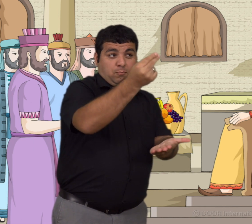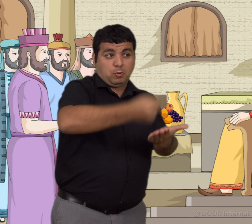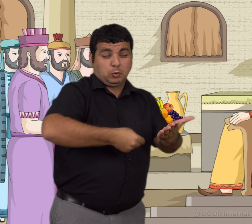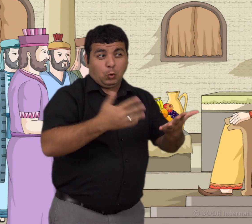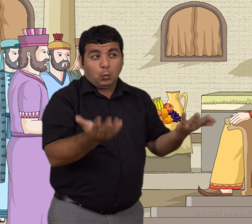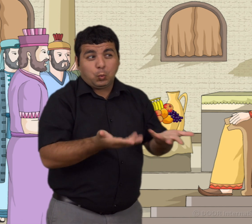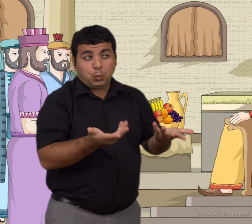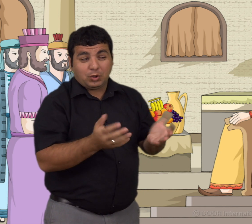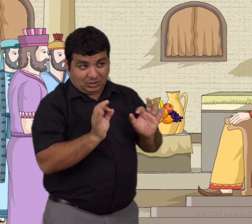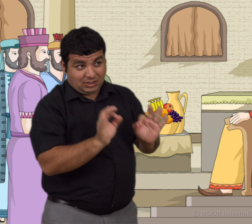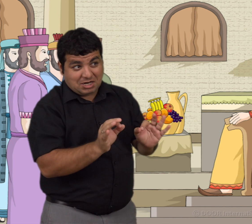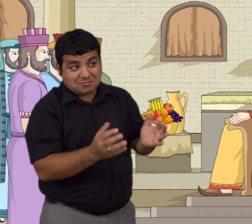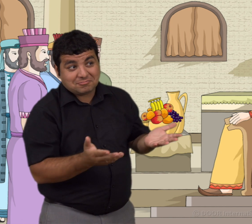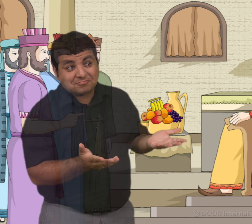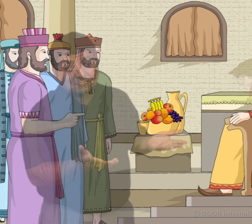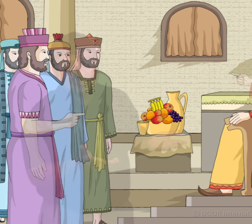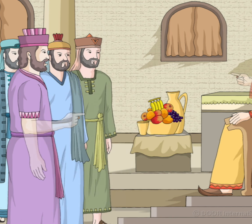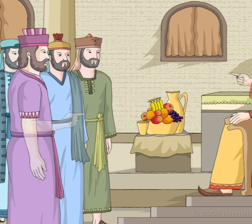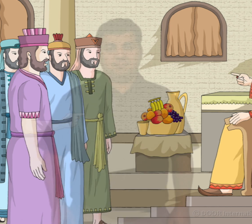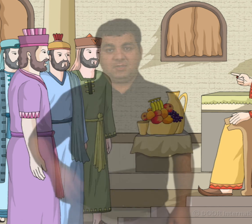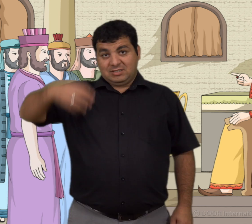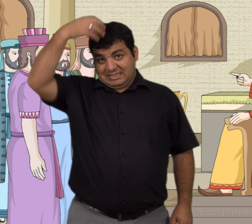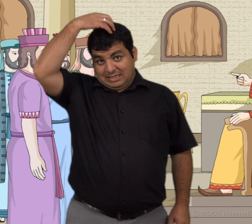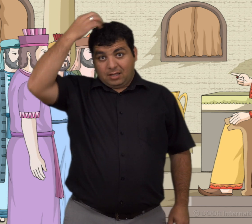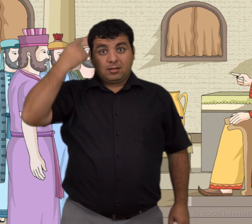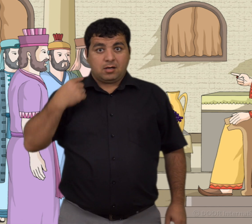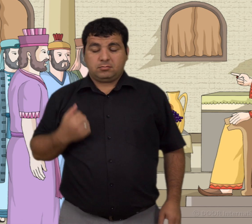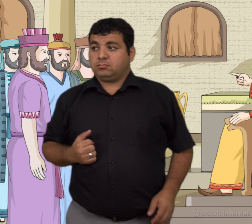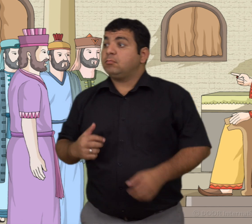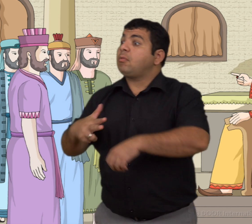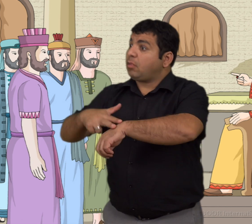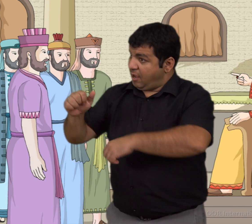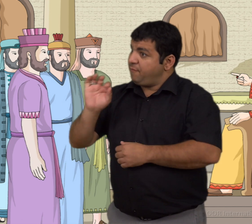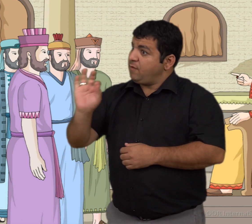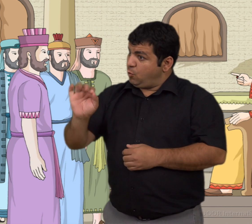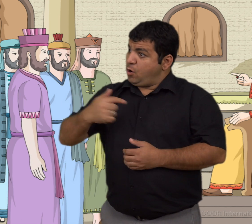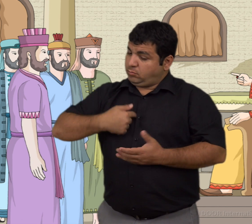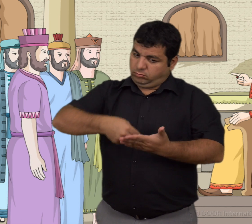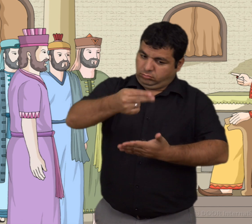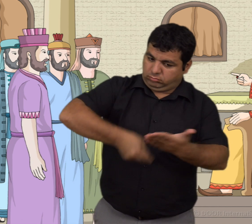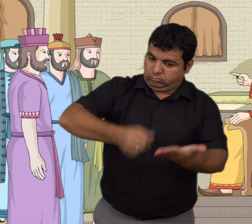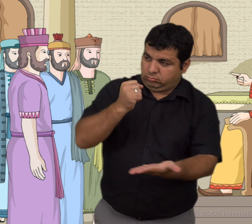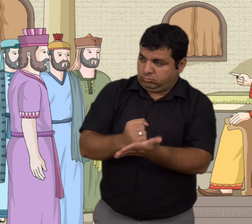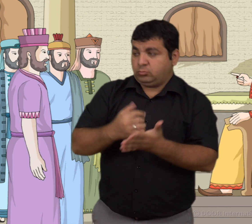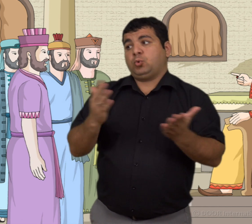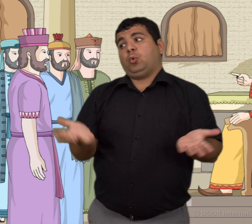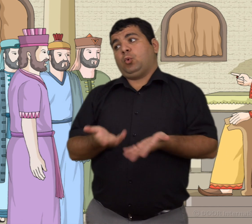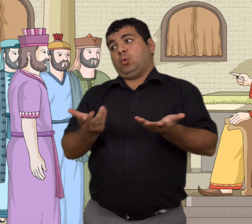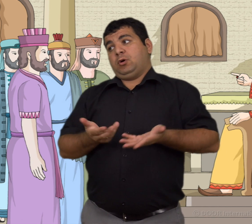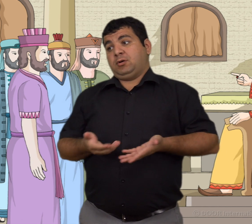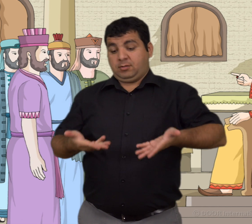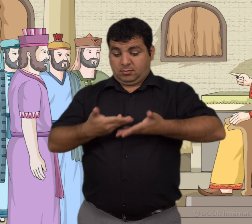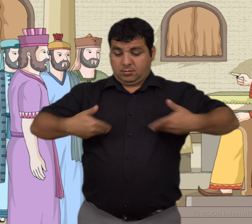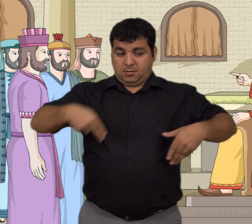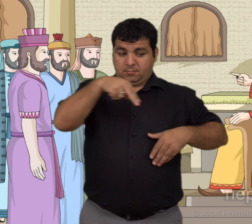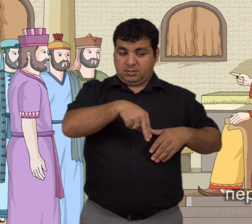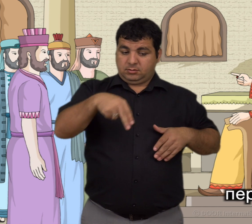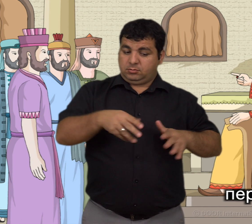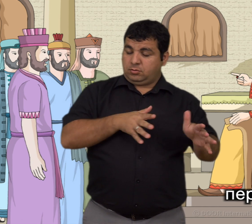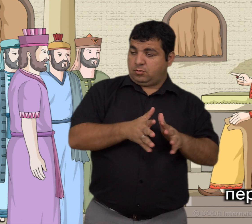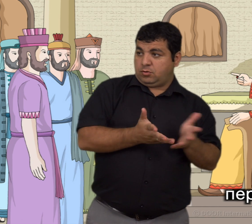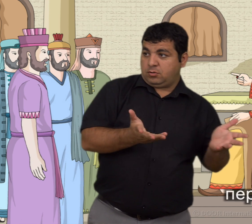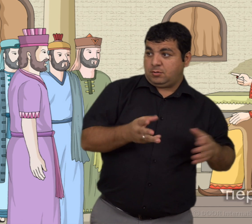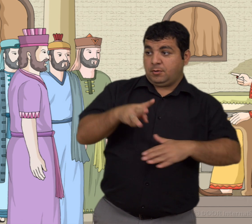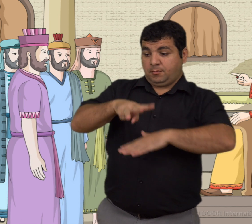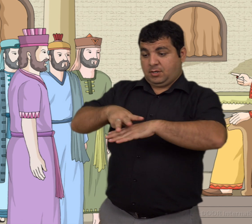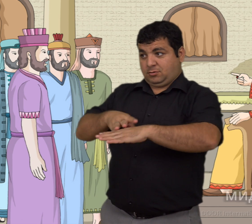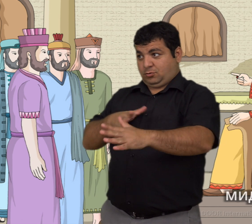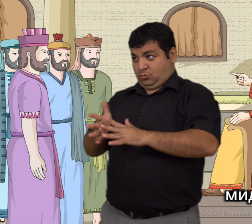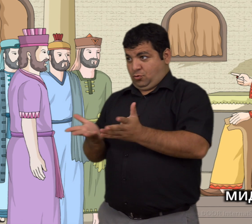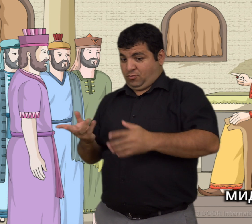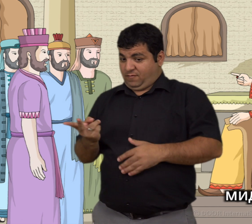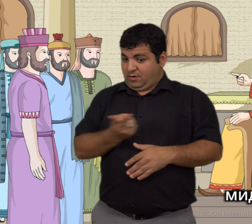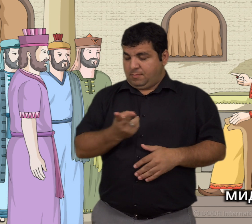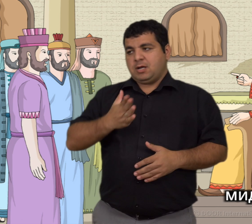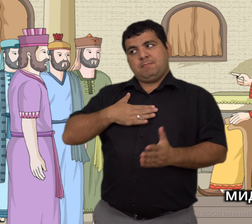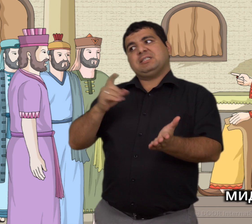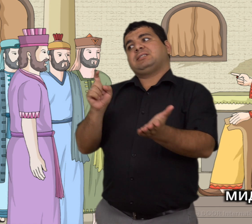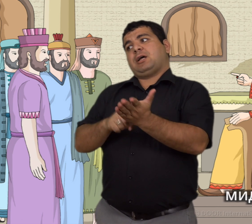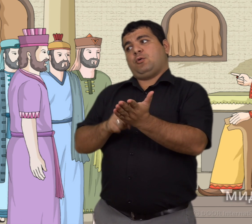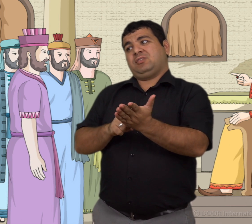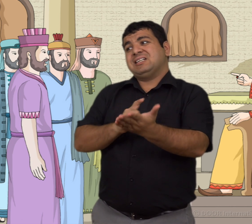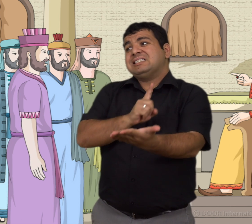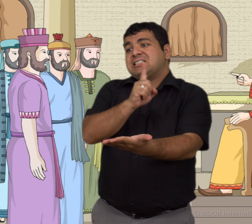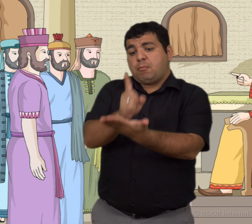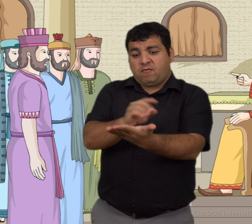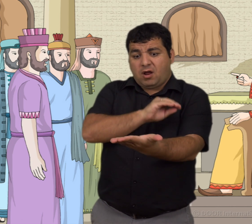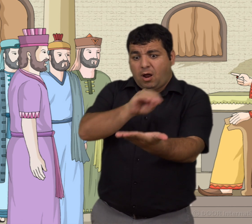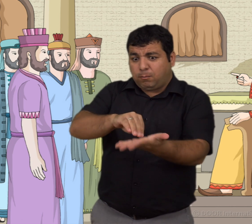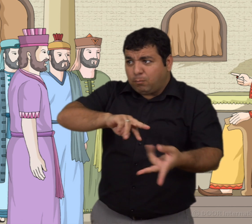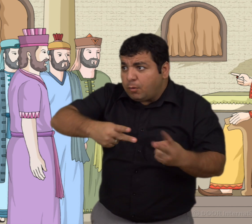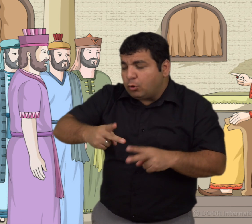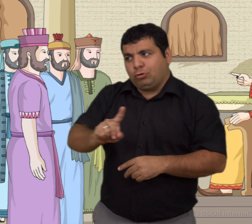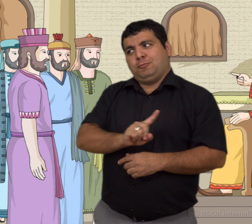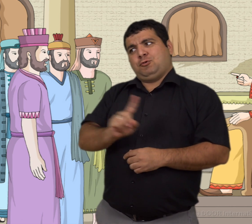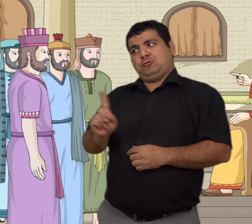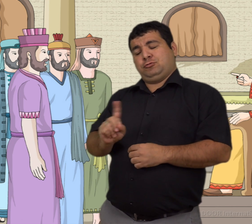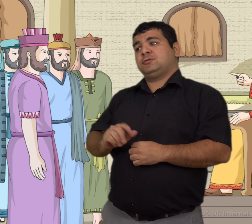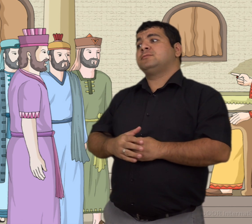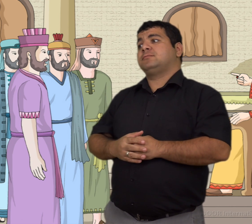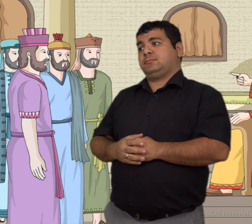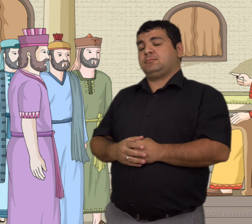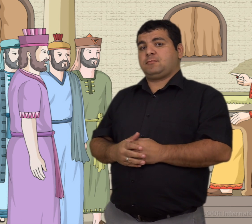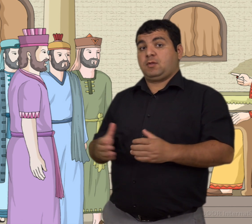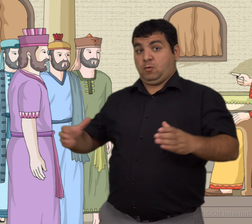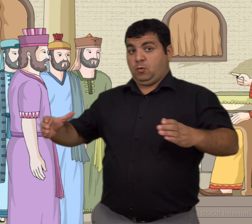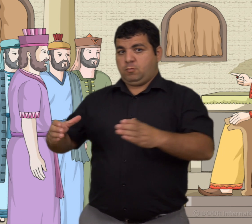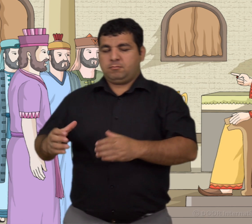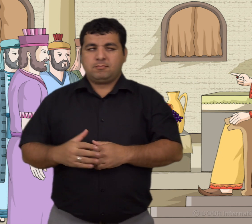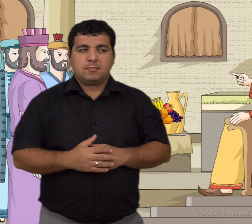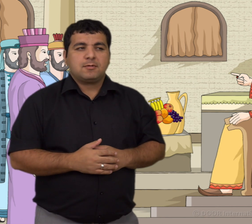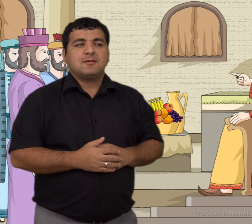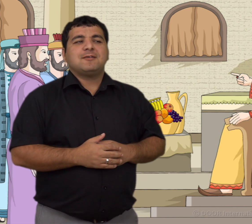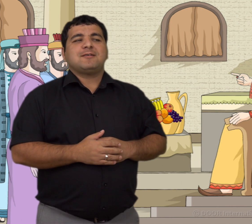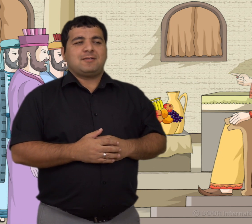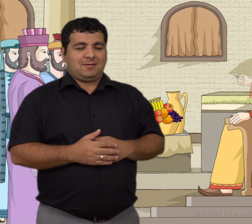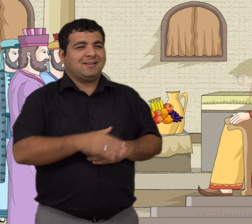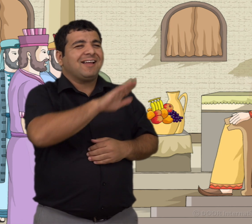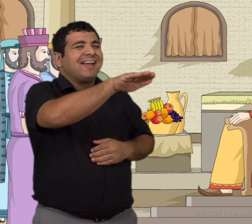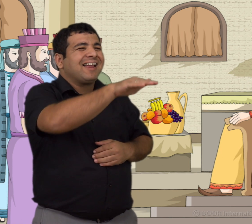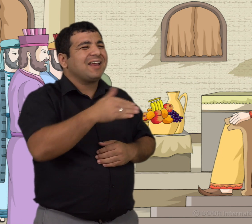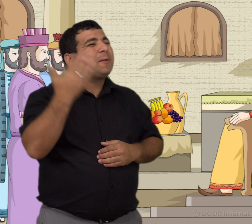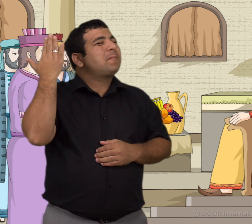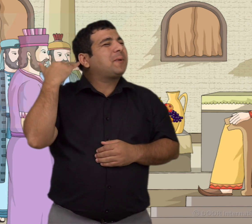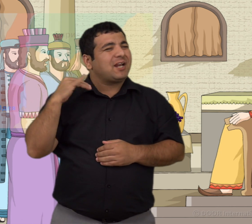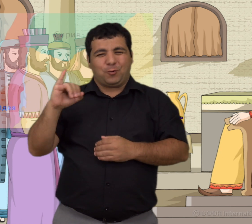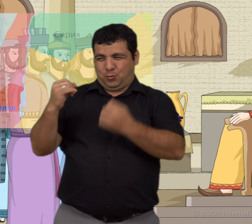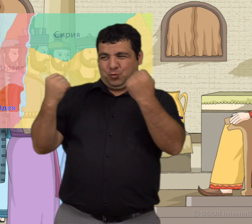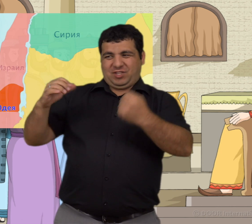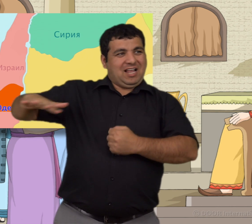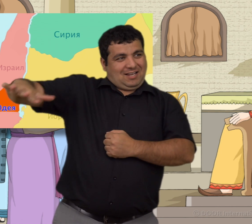The king replied, “According to the law of the Medes and Persians the order stands, and it cannot be repealed.”